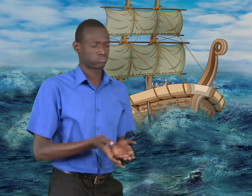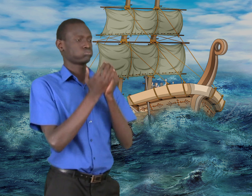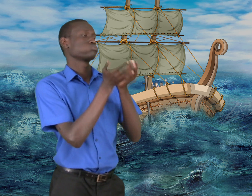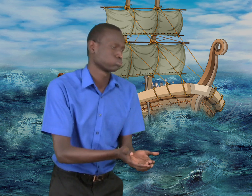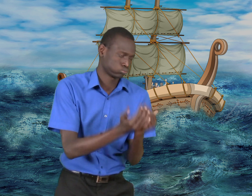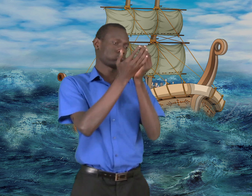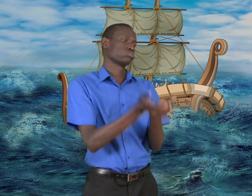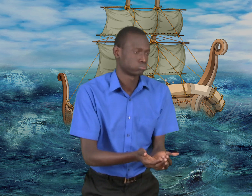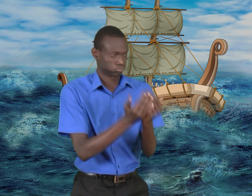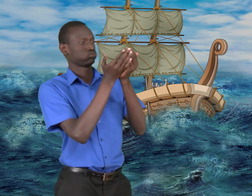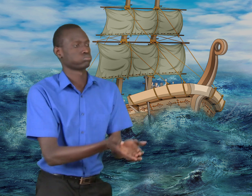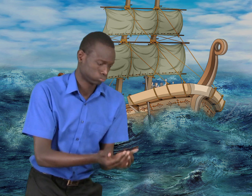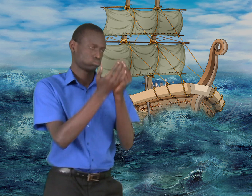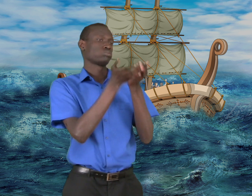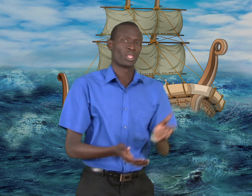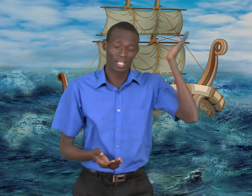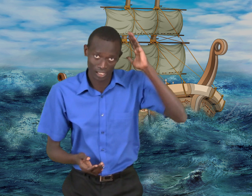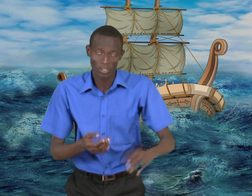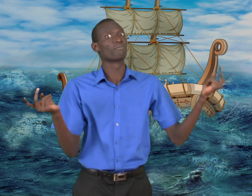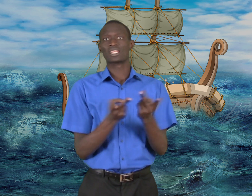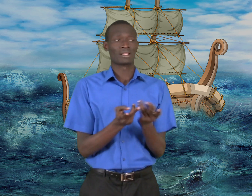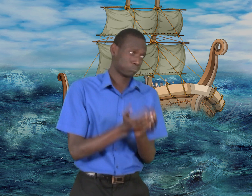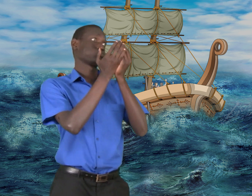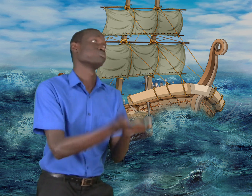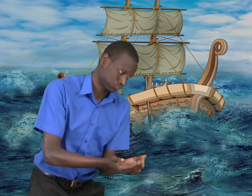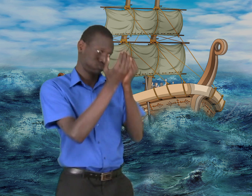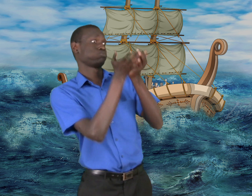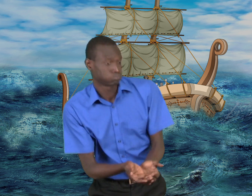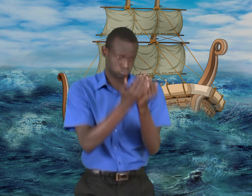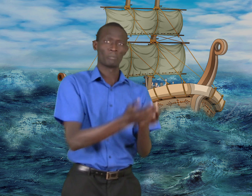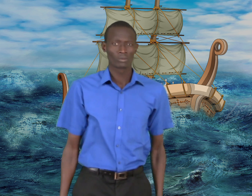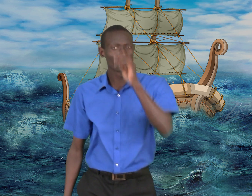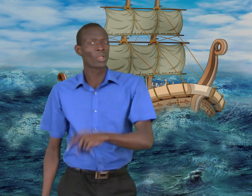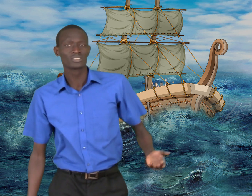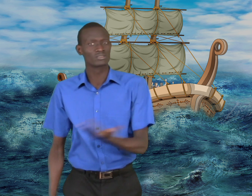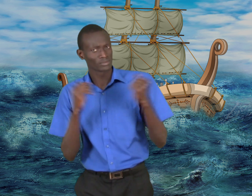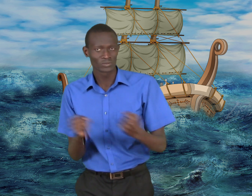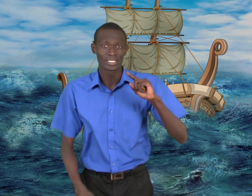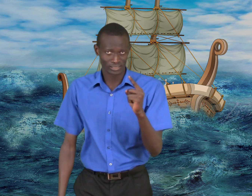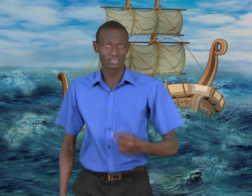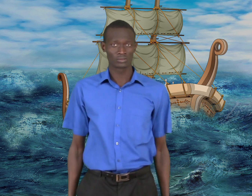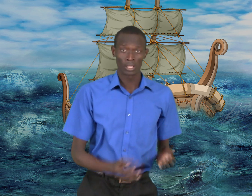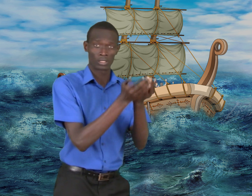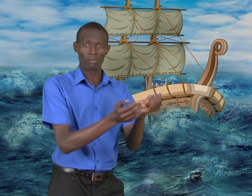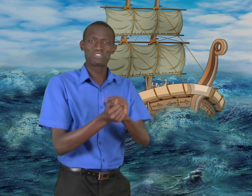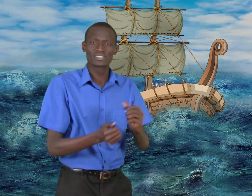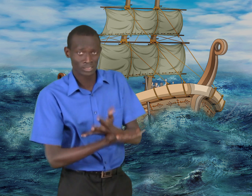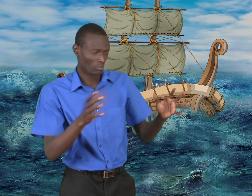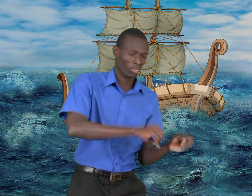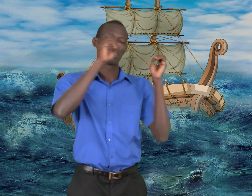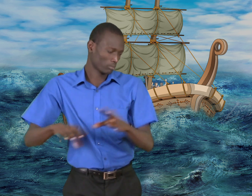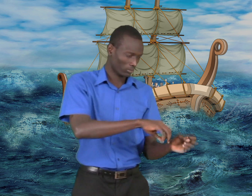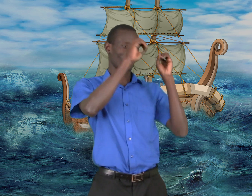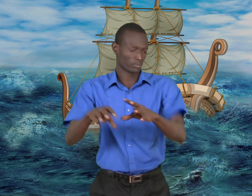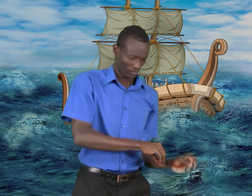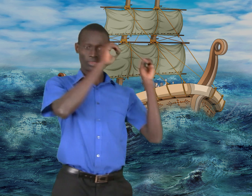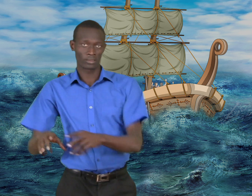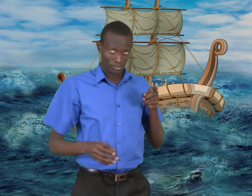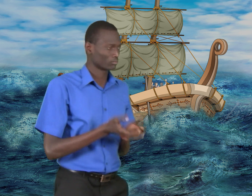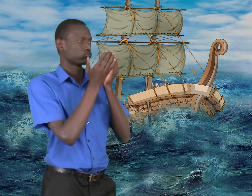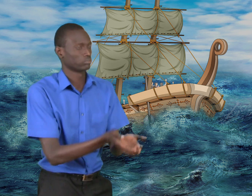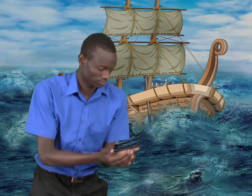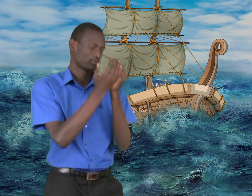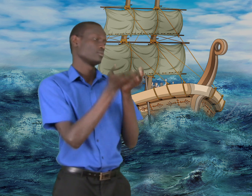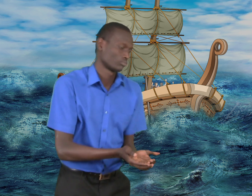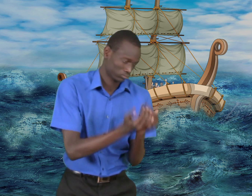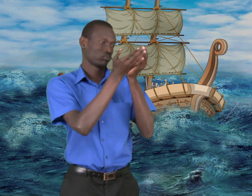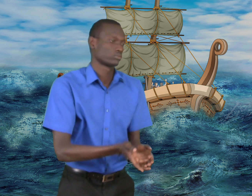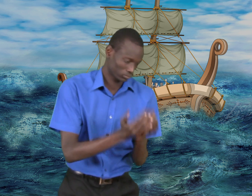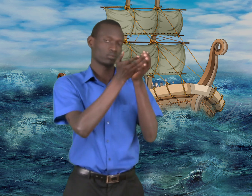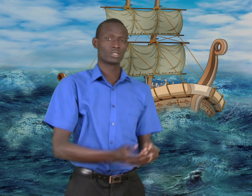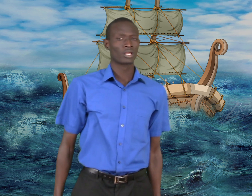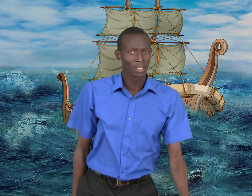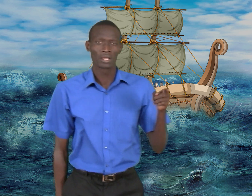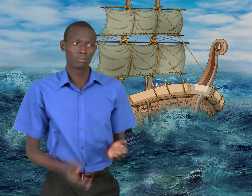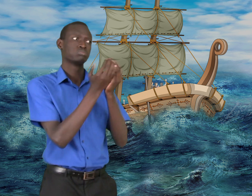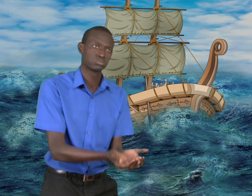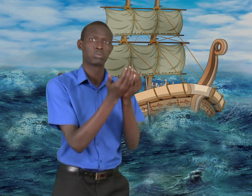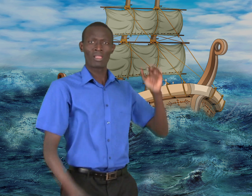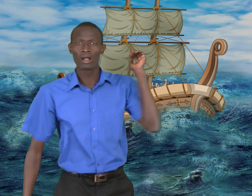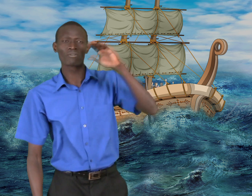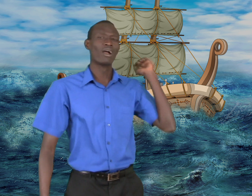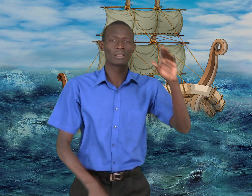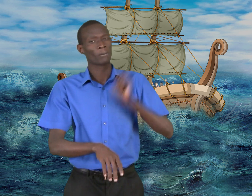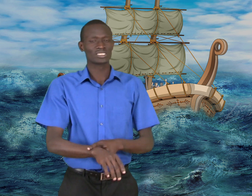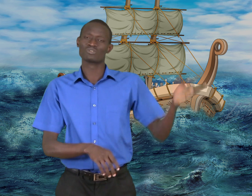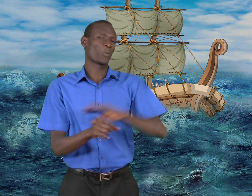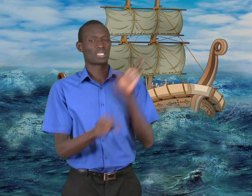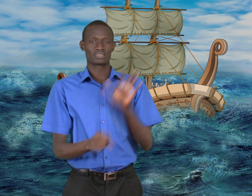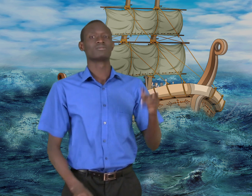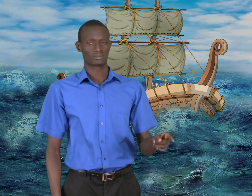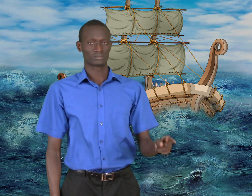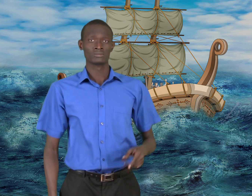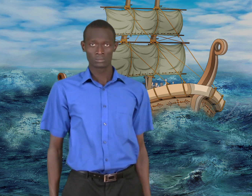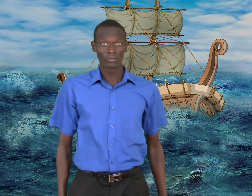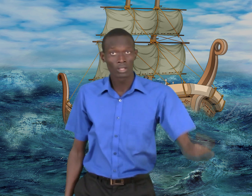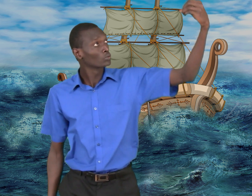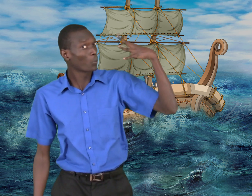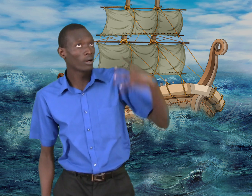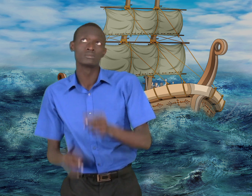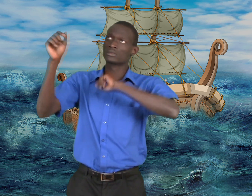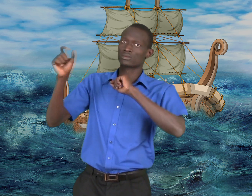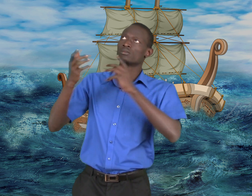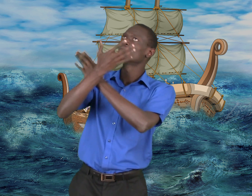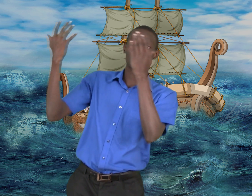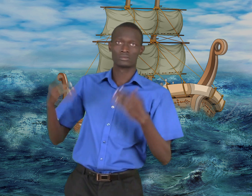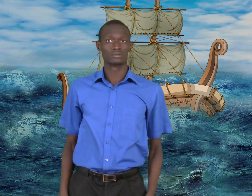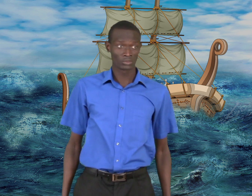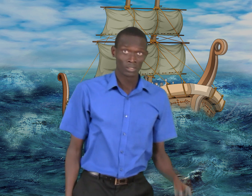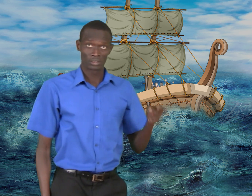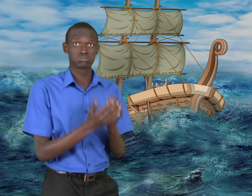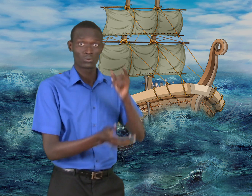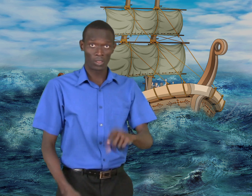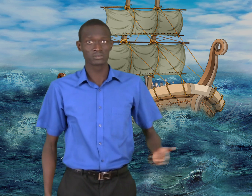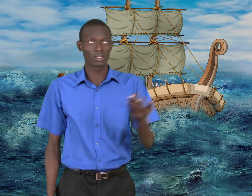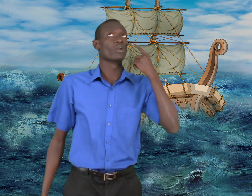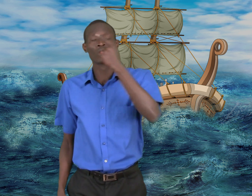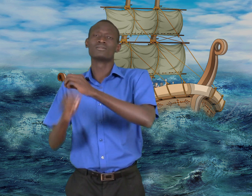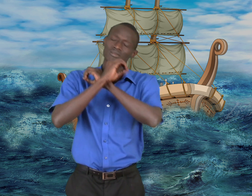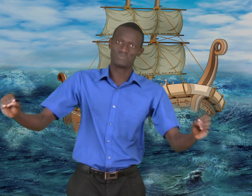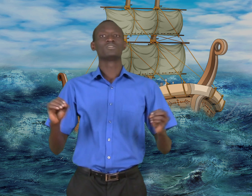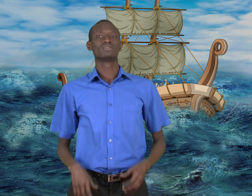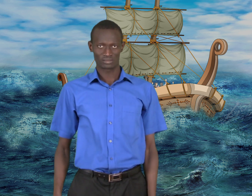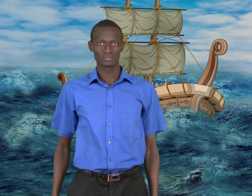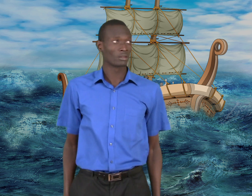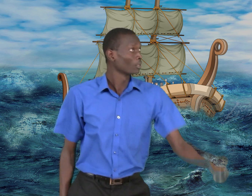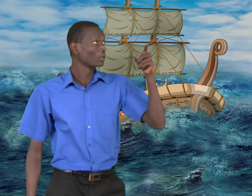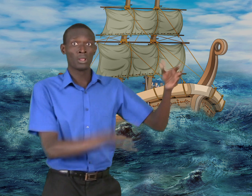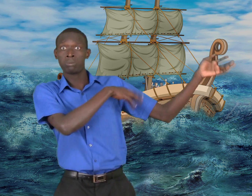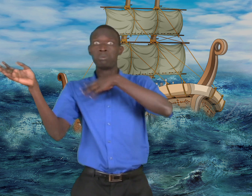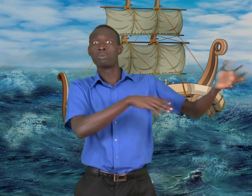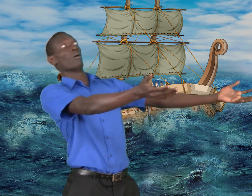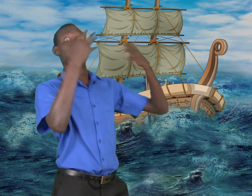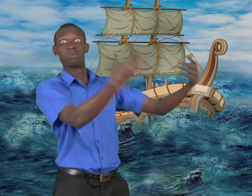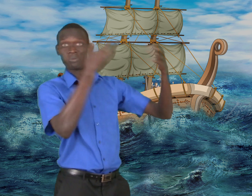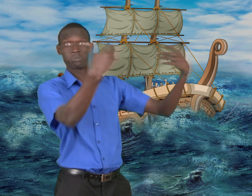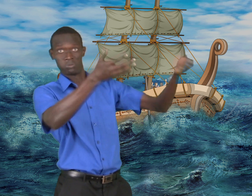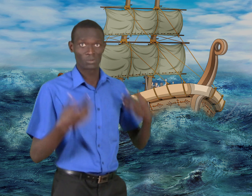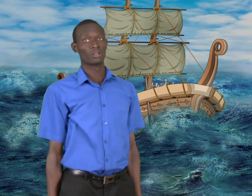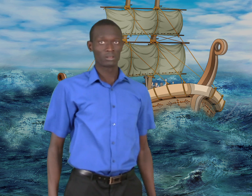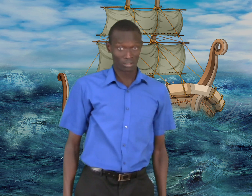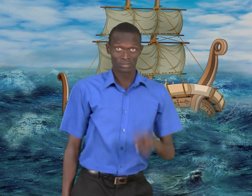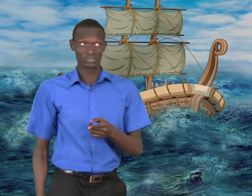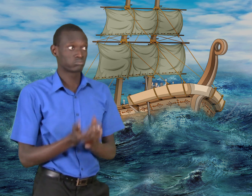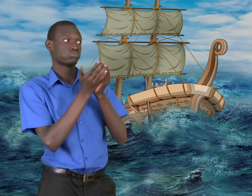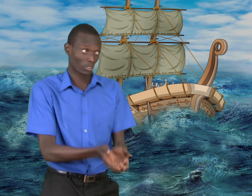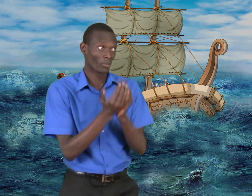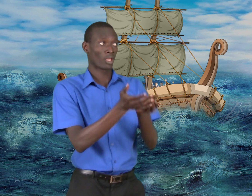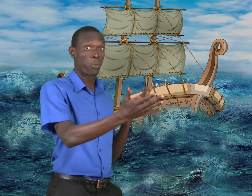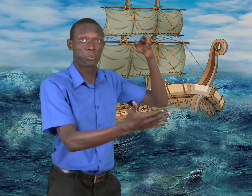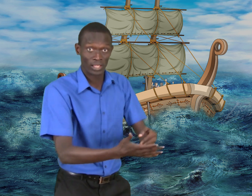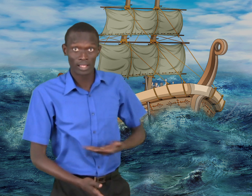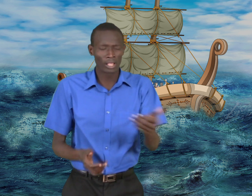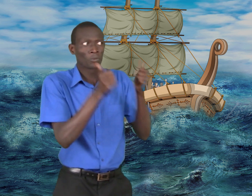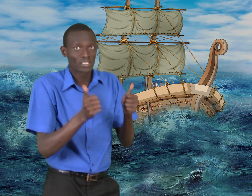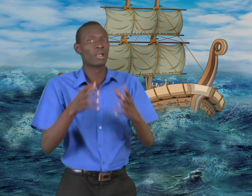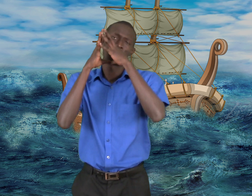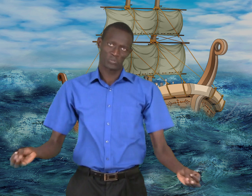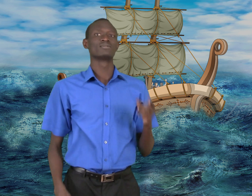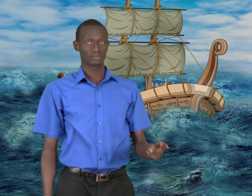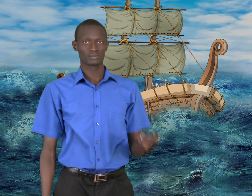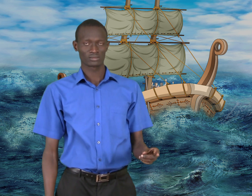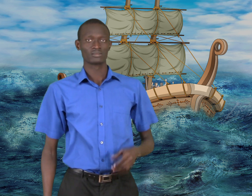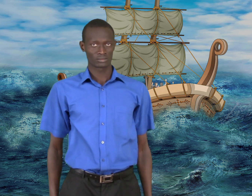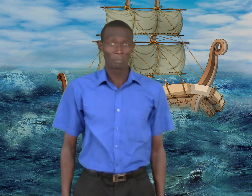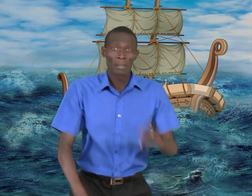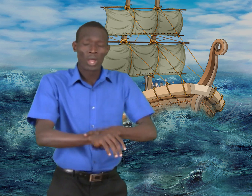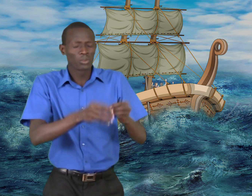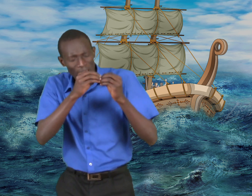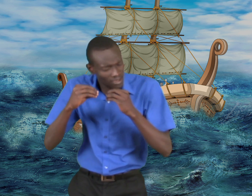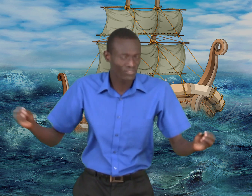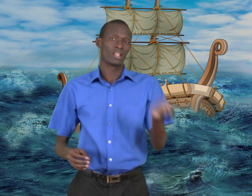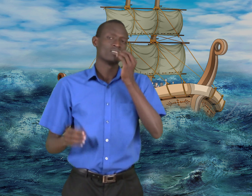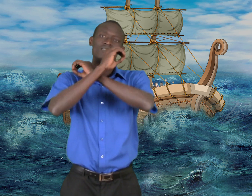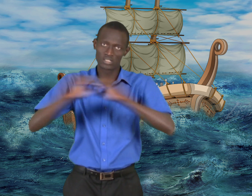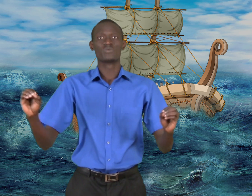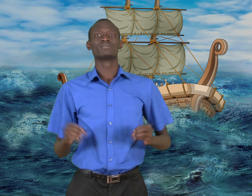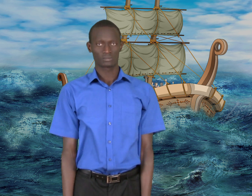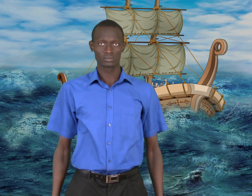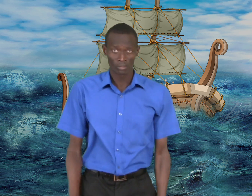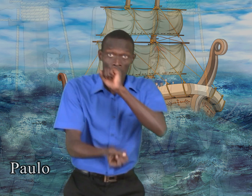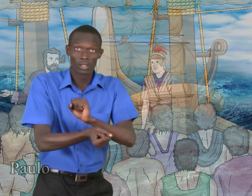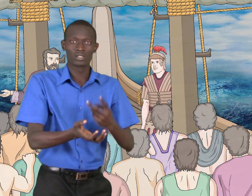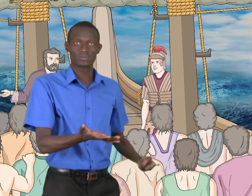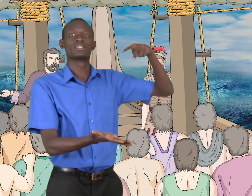When neither sun nor stars appeared for many days and the great storm continued to batter us, we abandoned all hope of being saved.